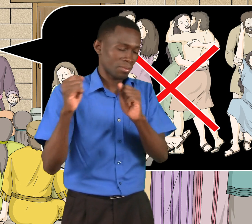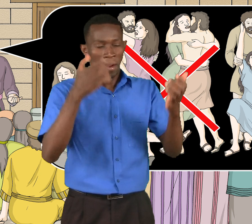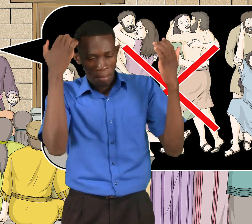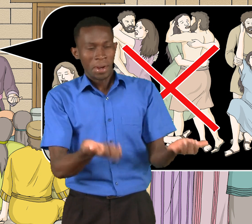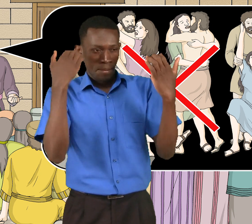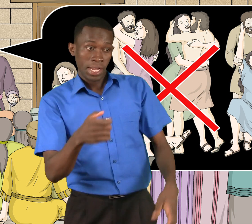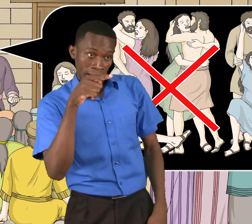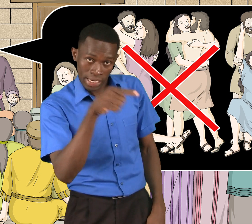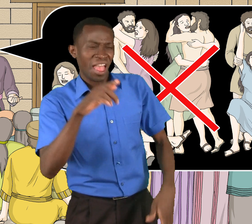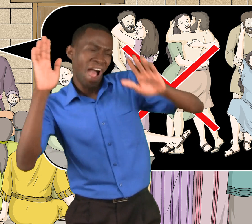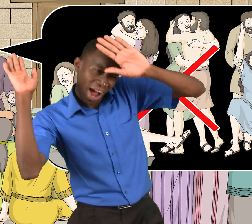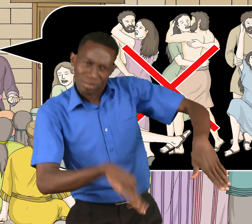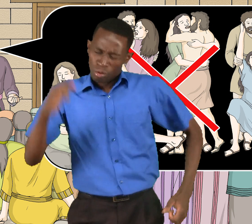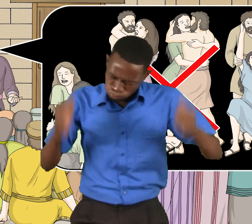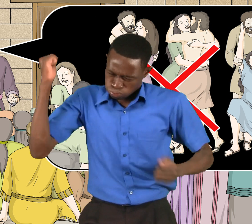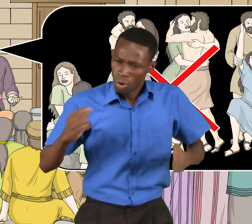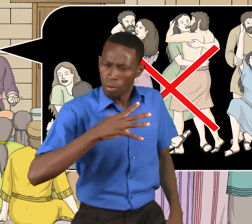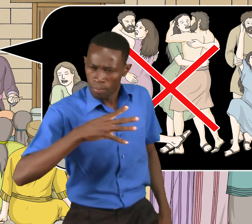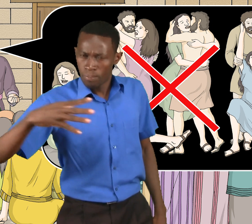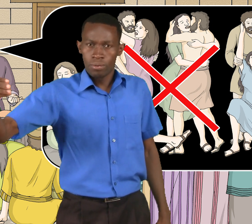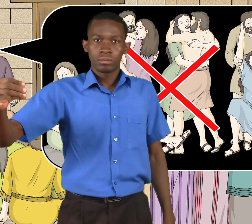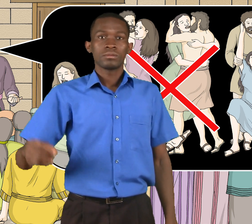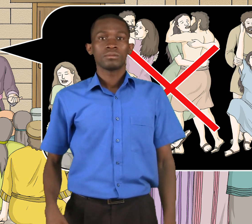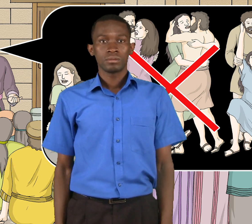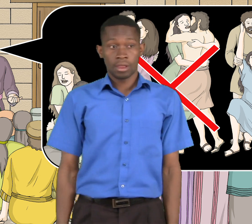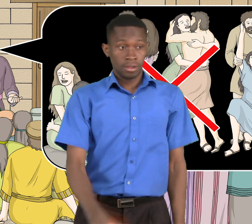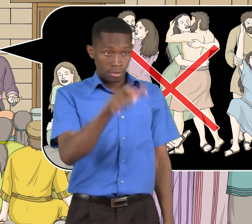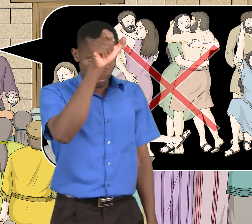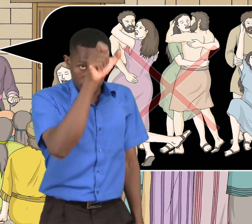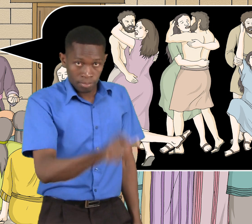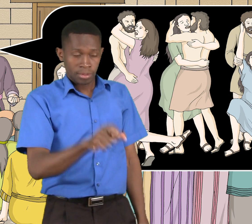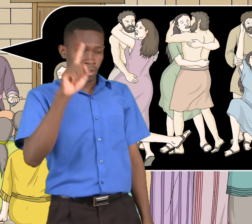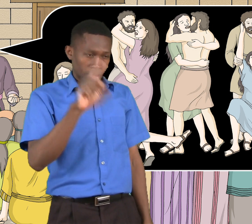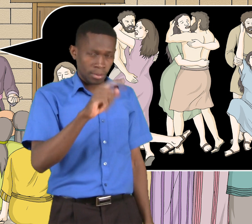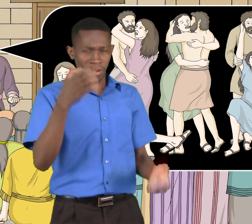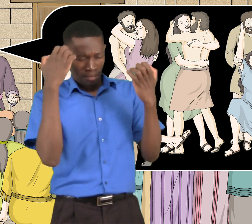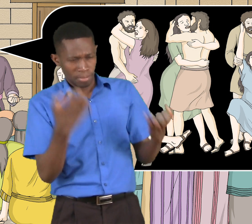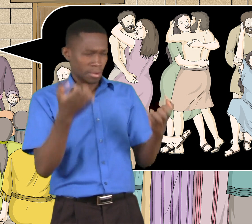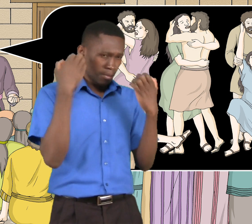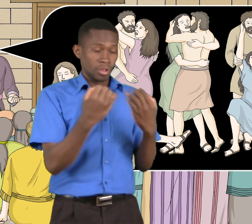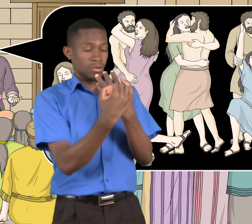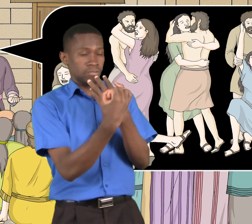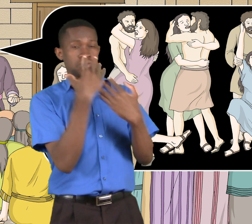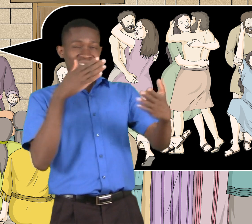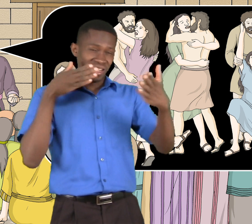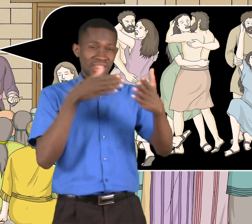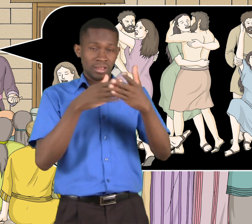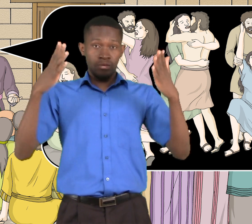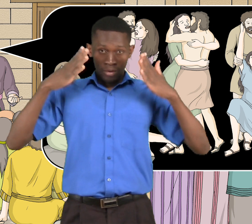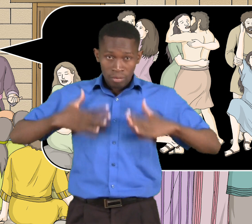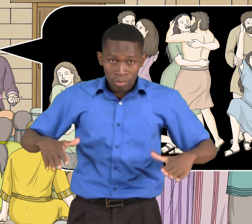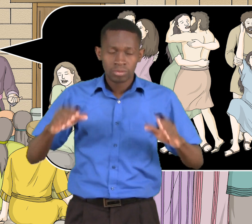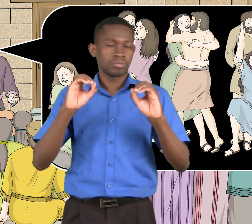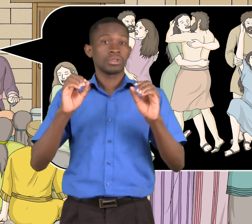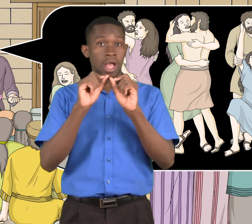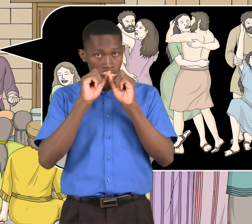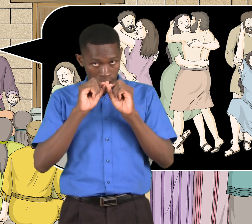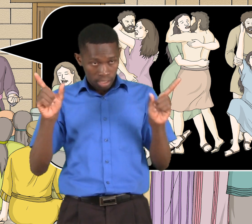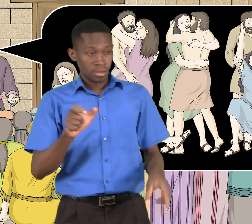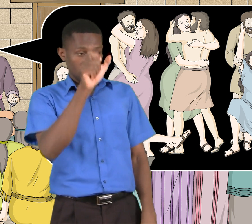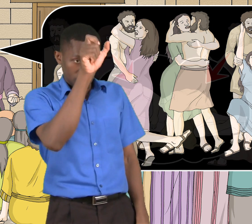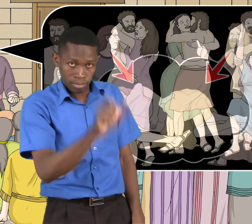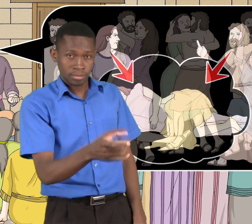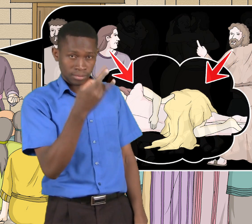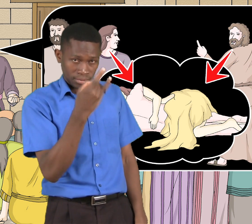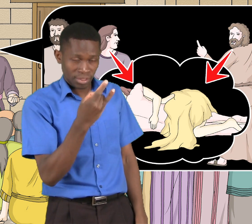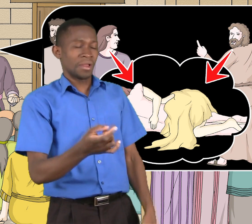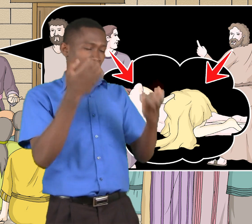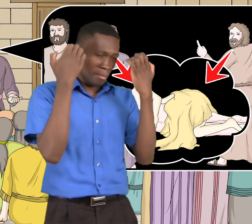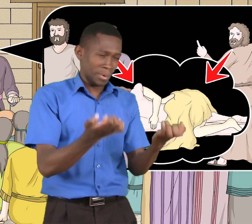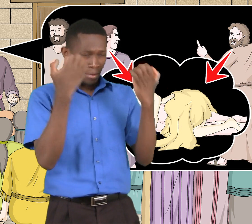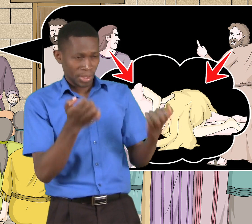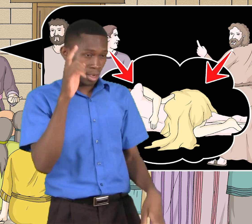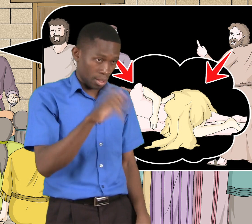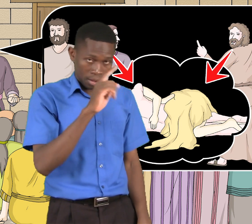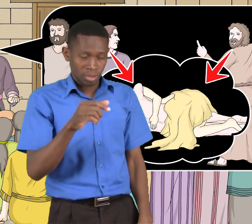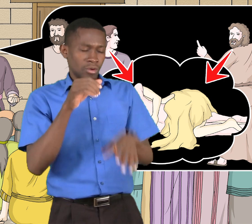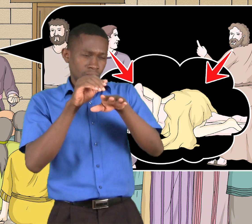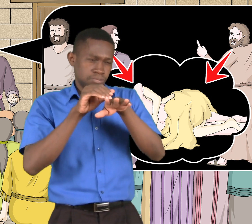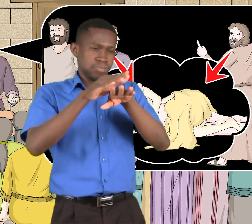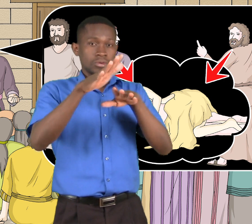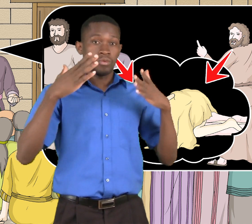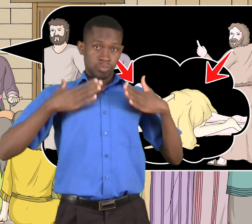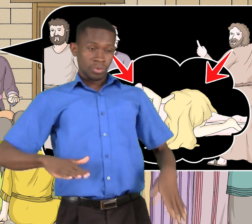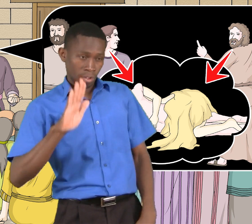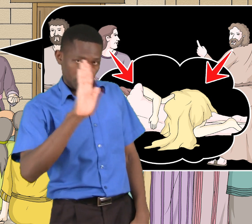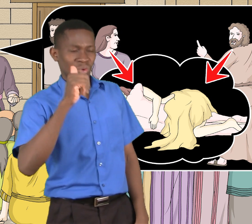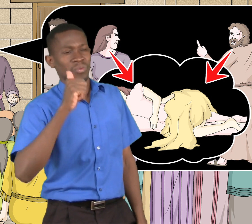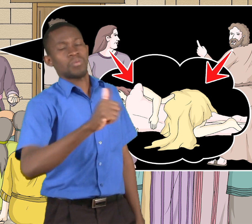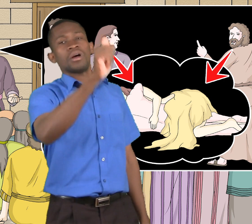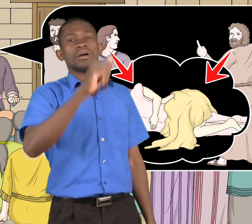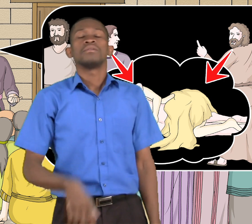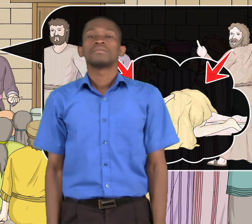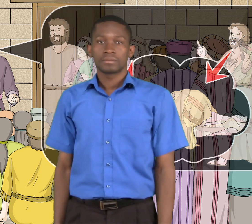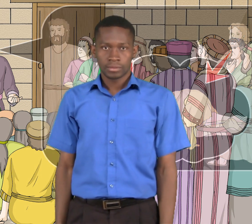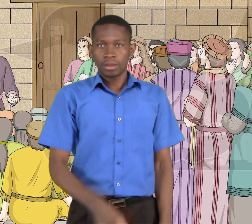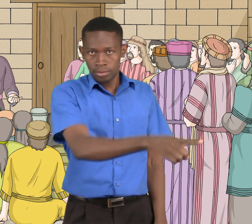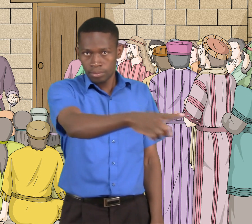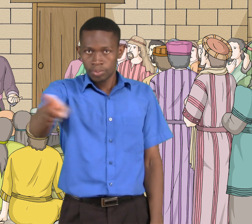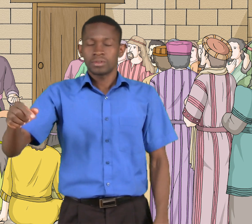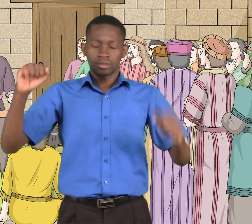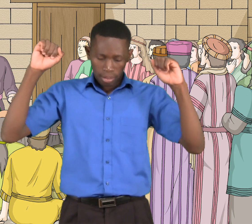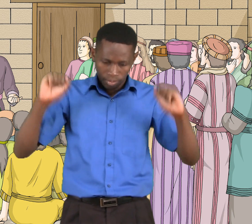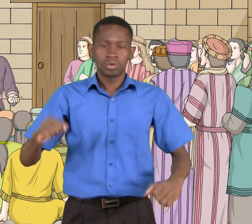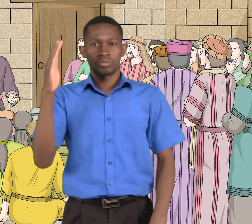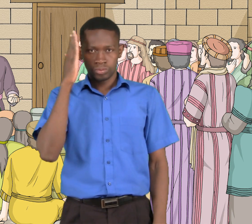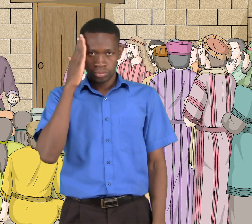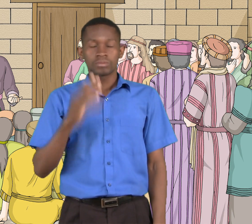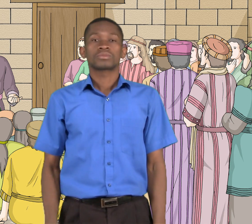Every other sin a man can commit is outside his body, but he who sins sexually sins against his own body.